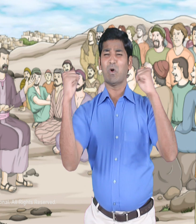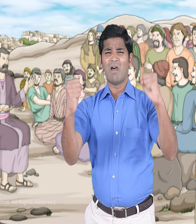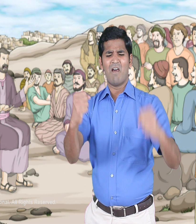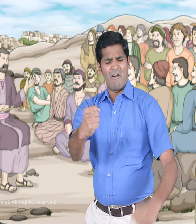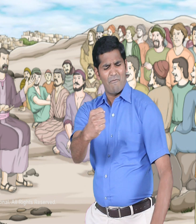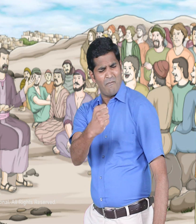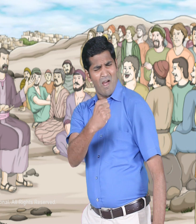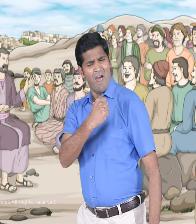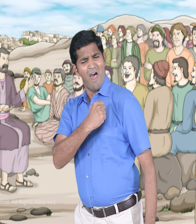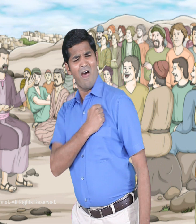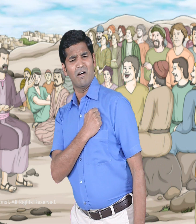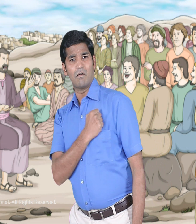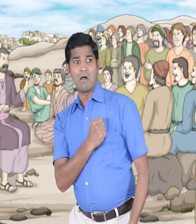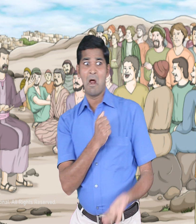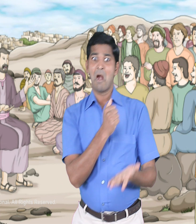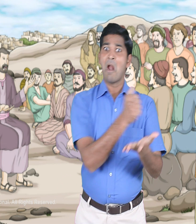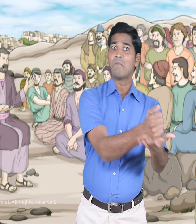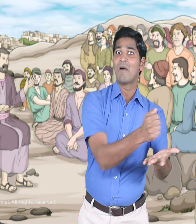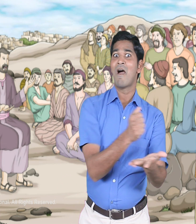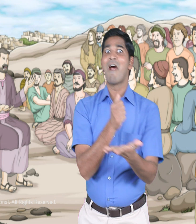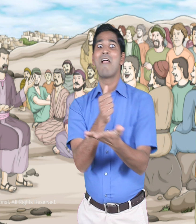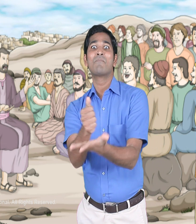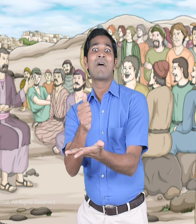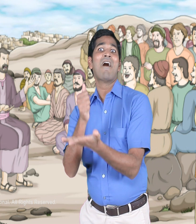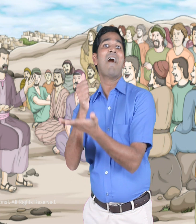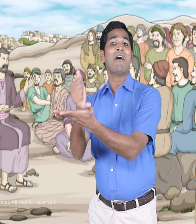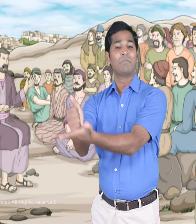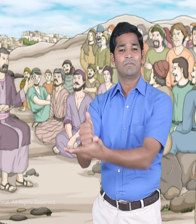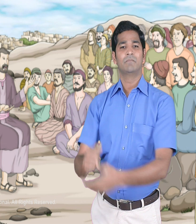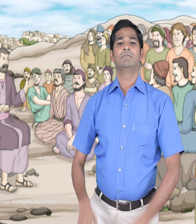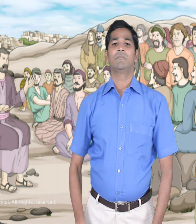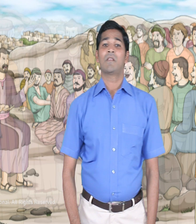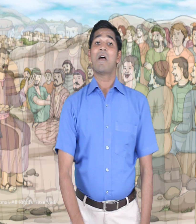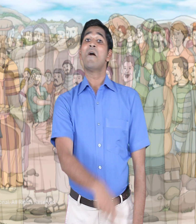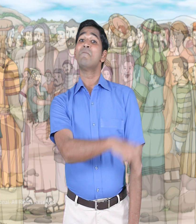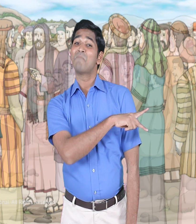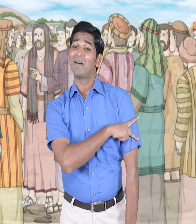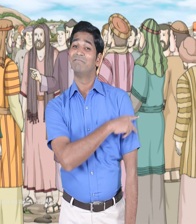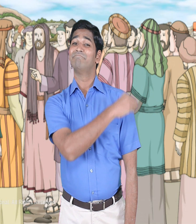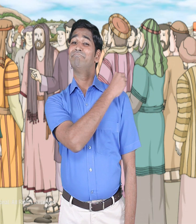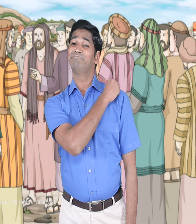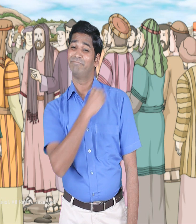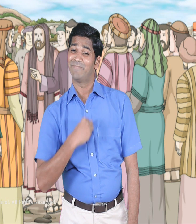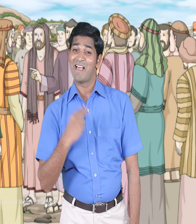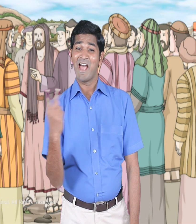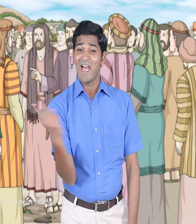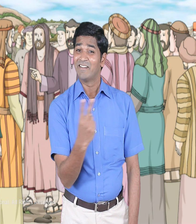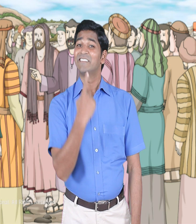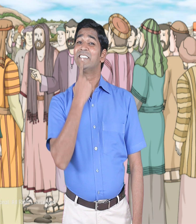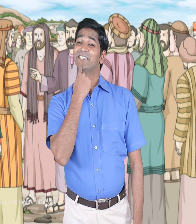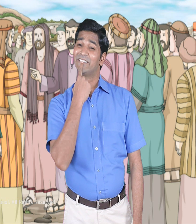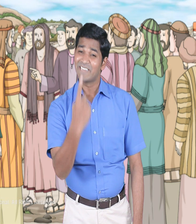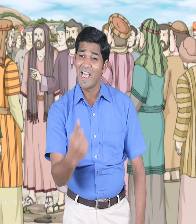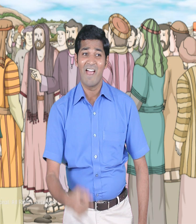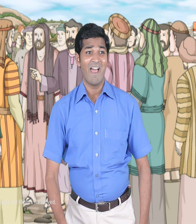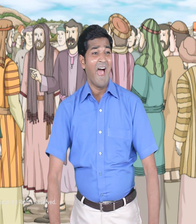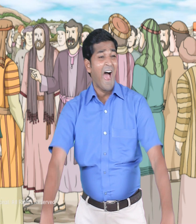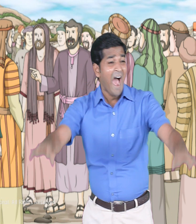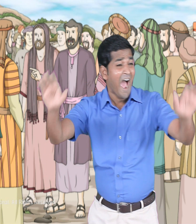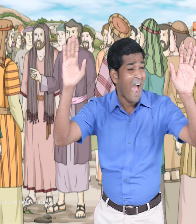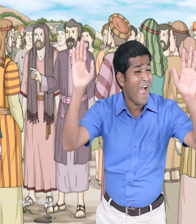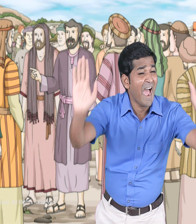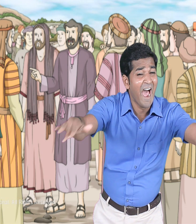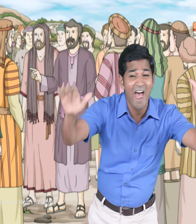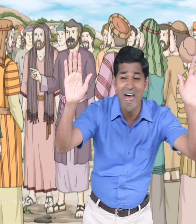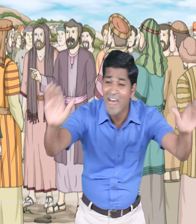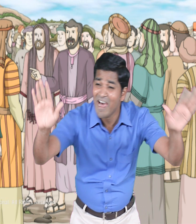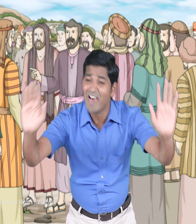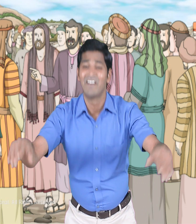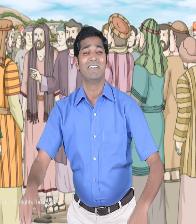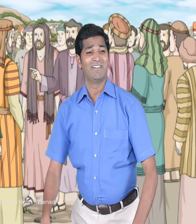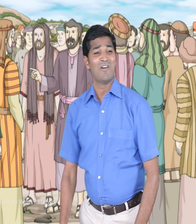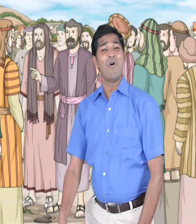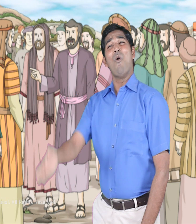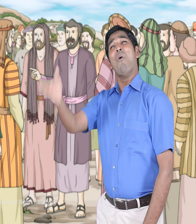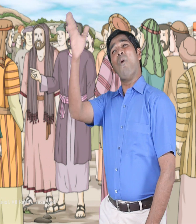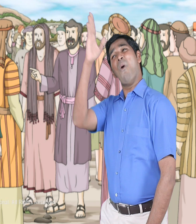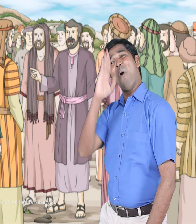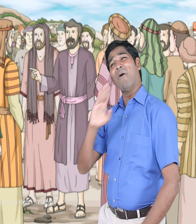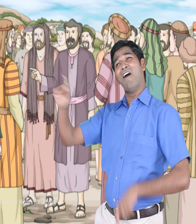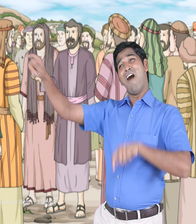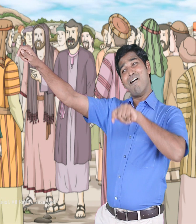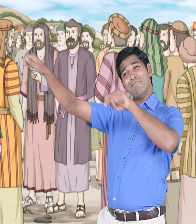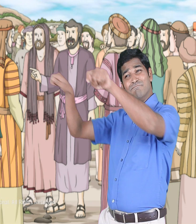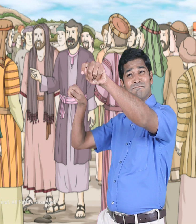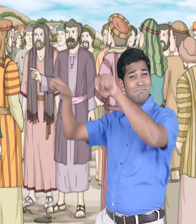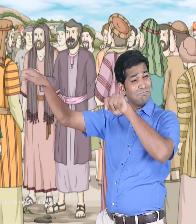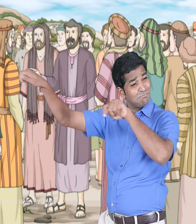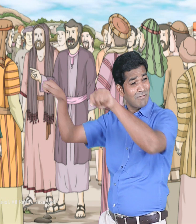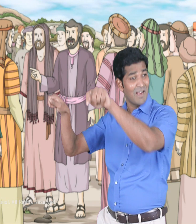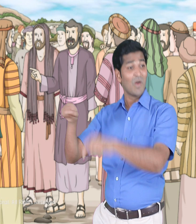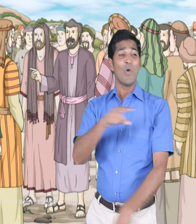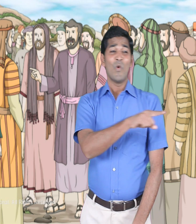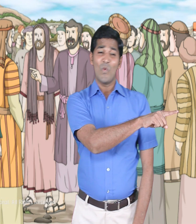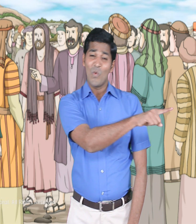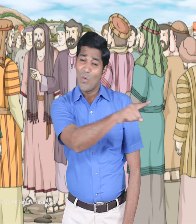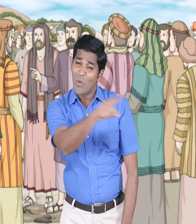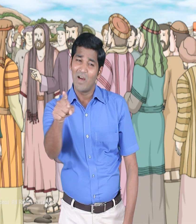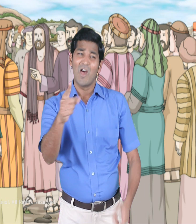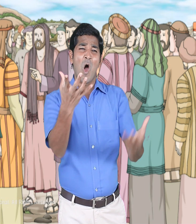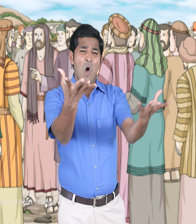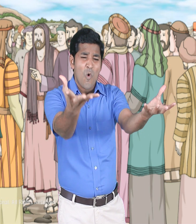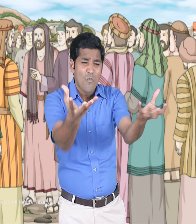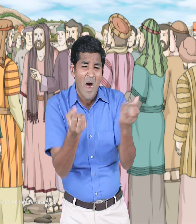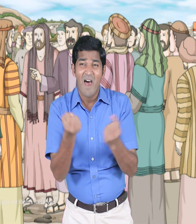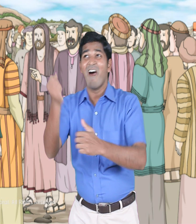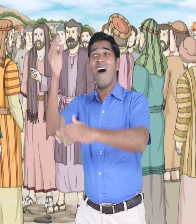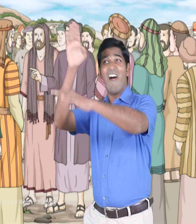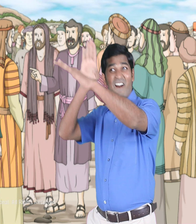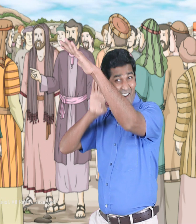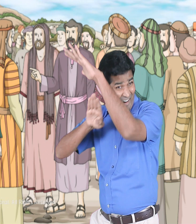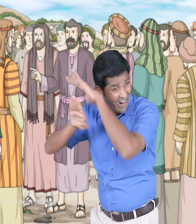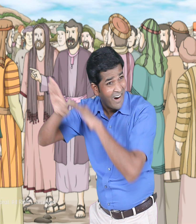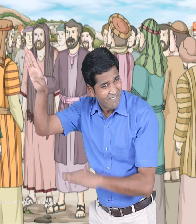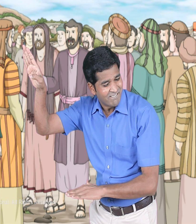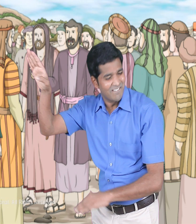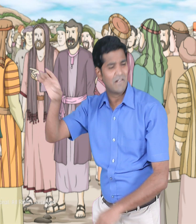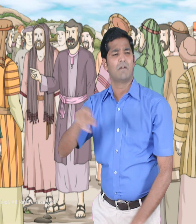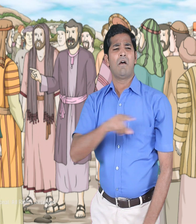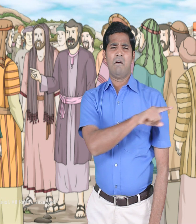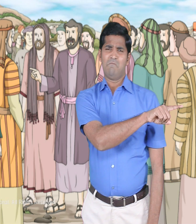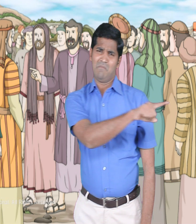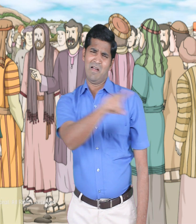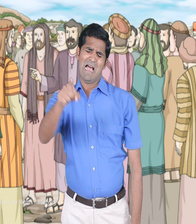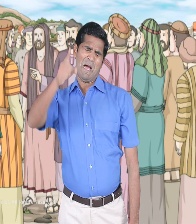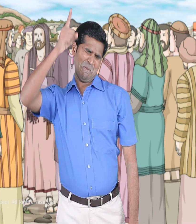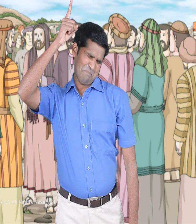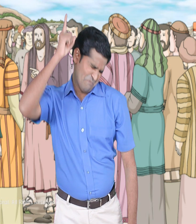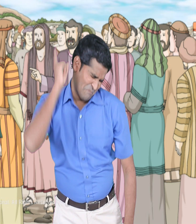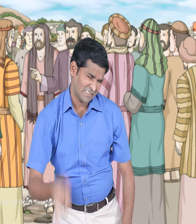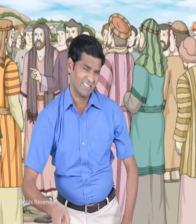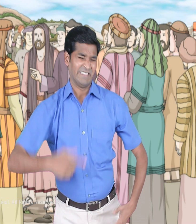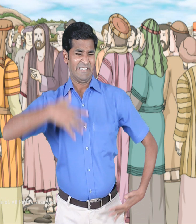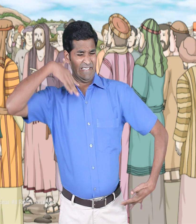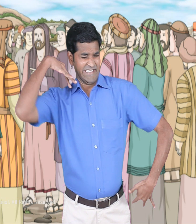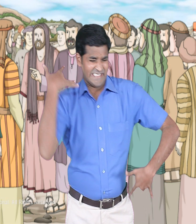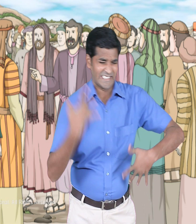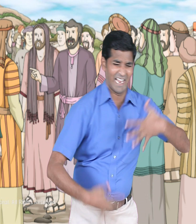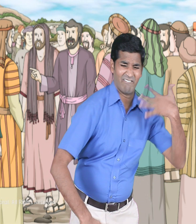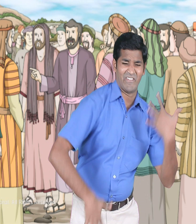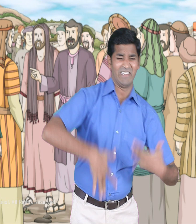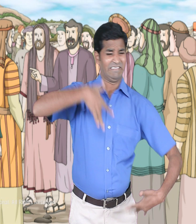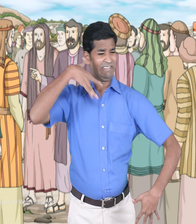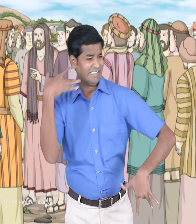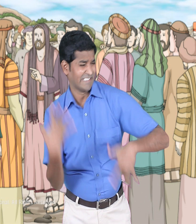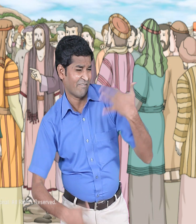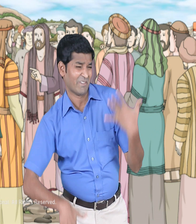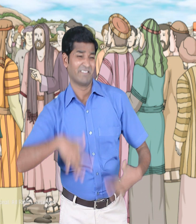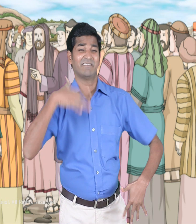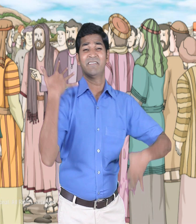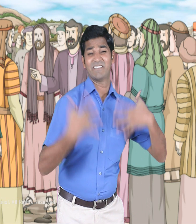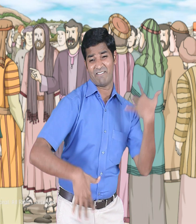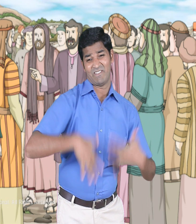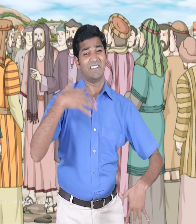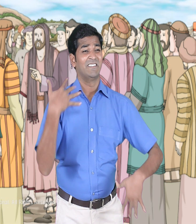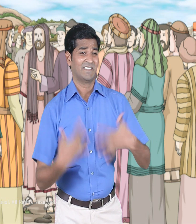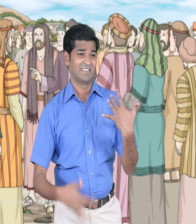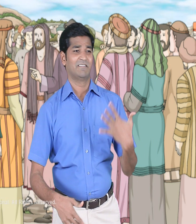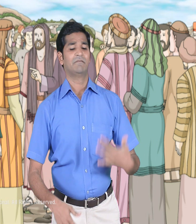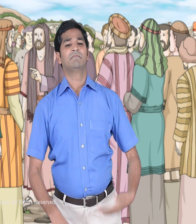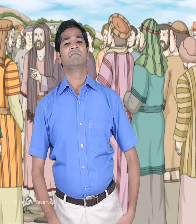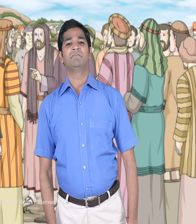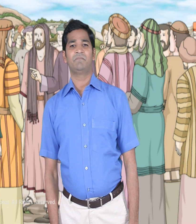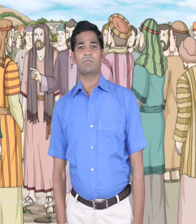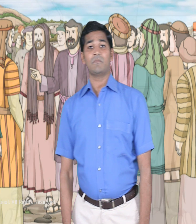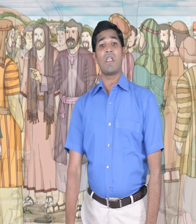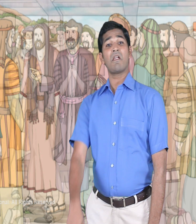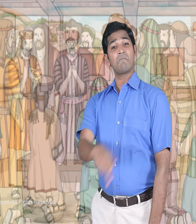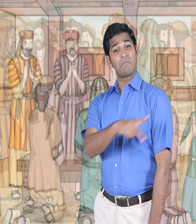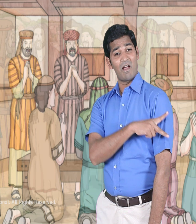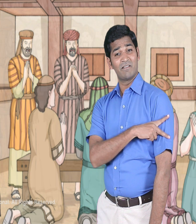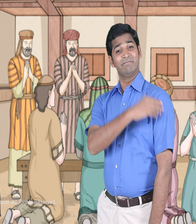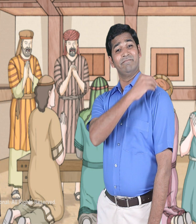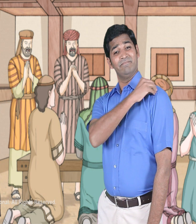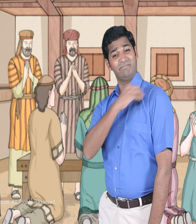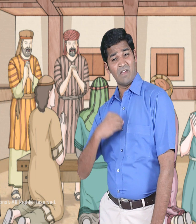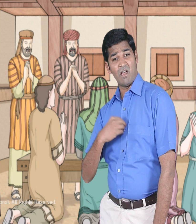“We must endure many hardships to enter the kingdom of God,” they said.